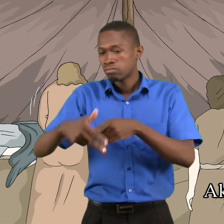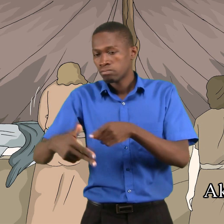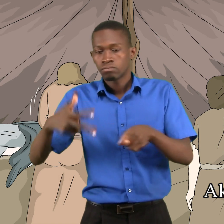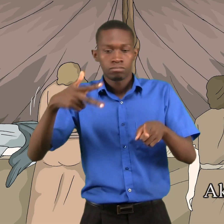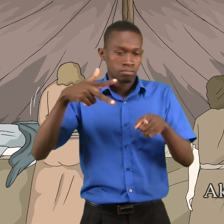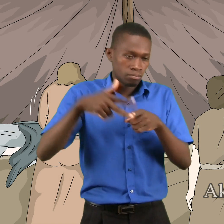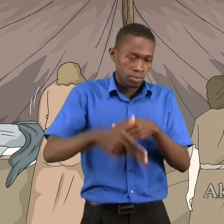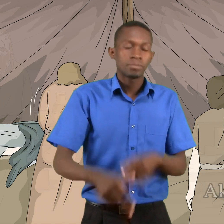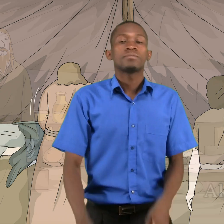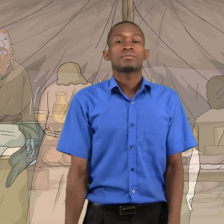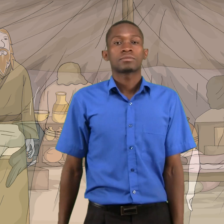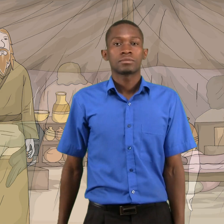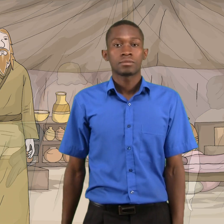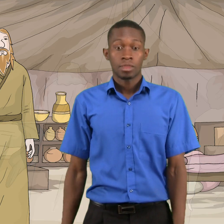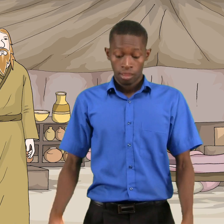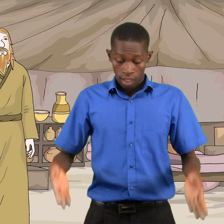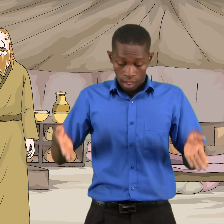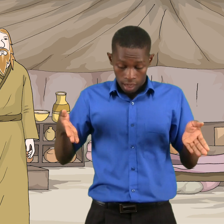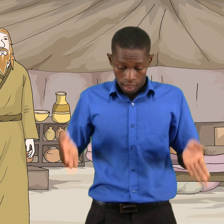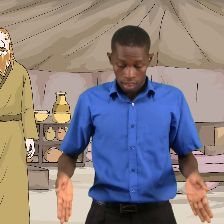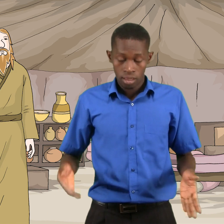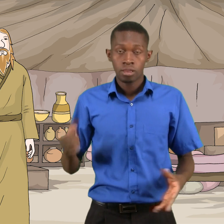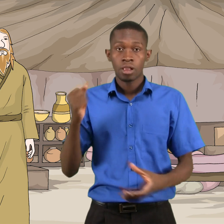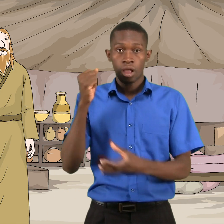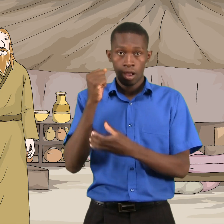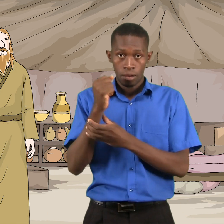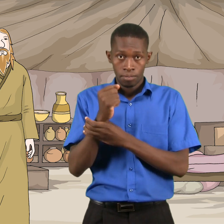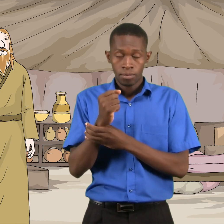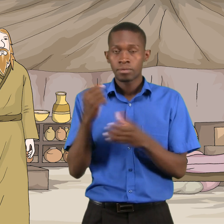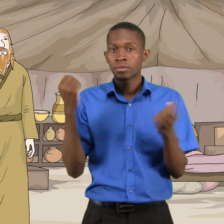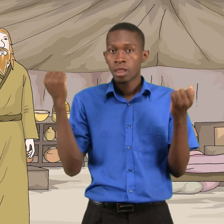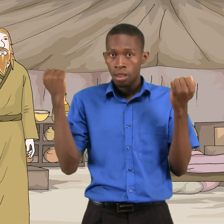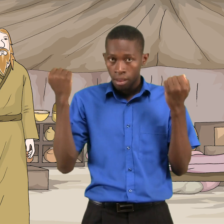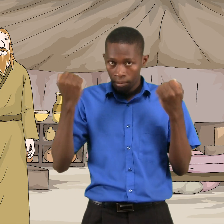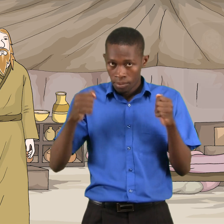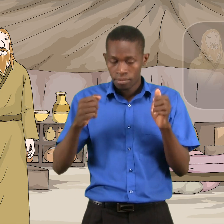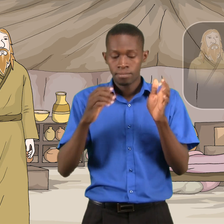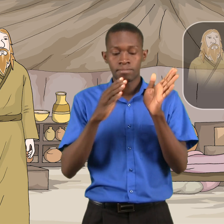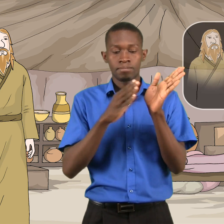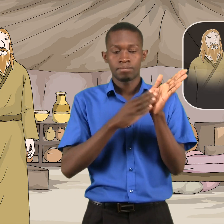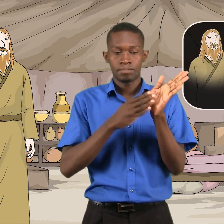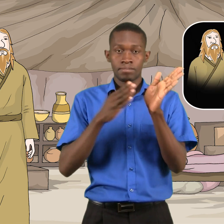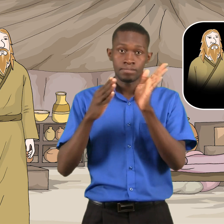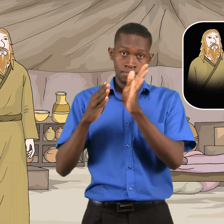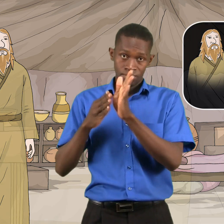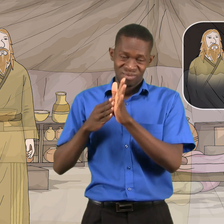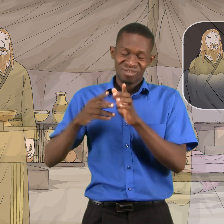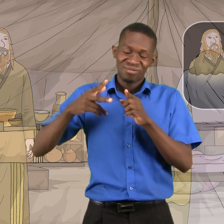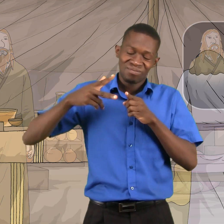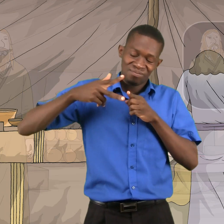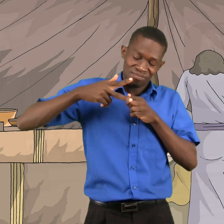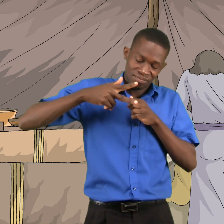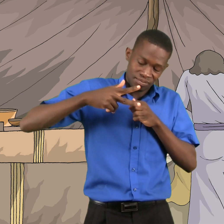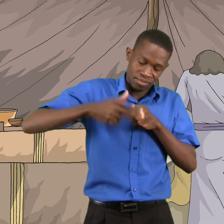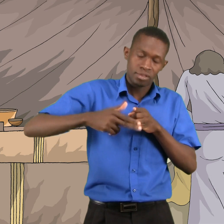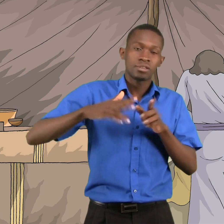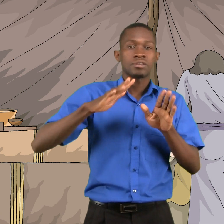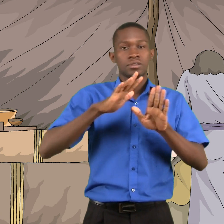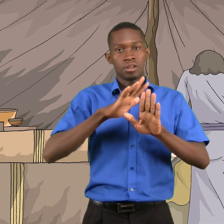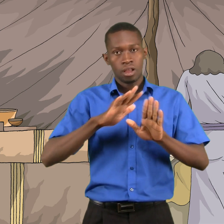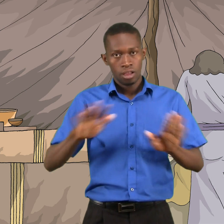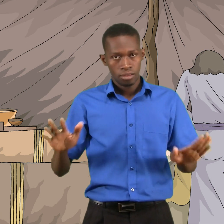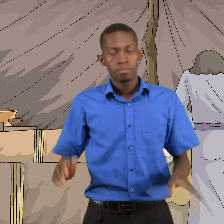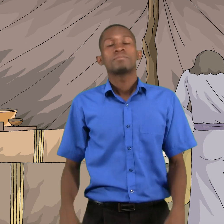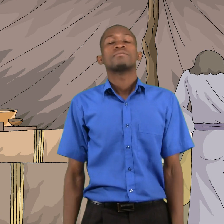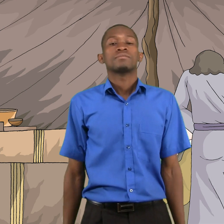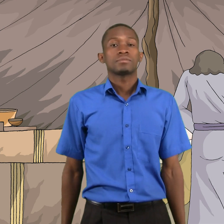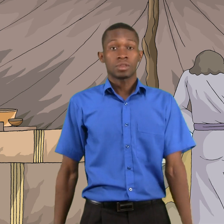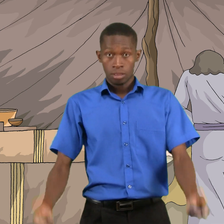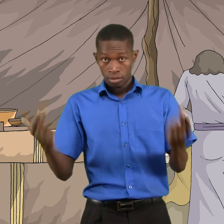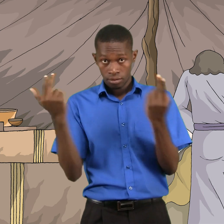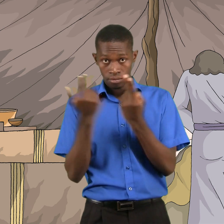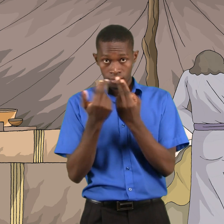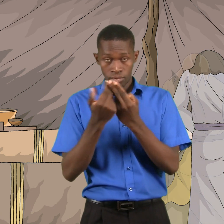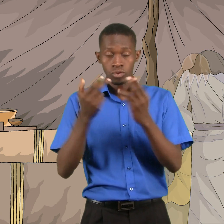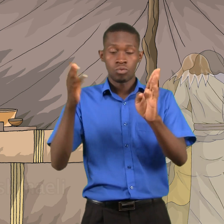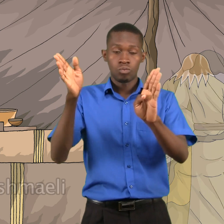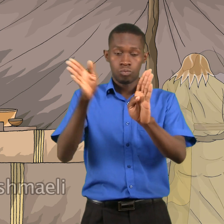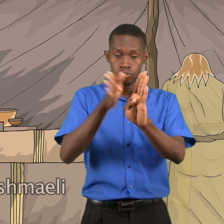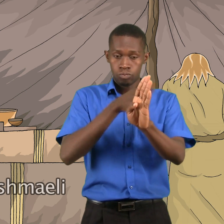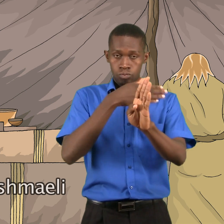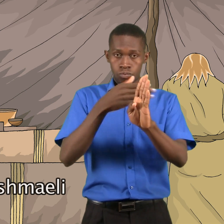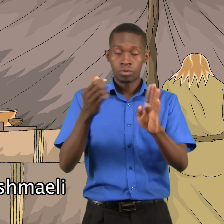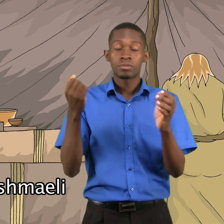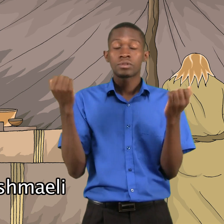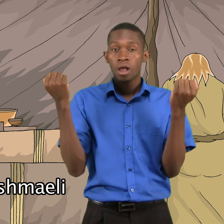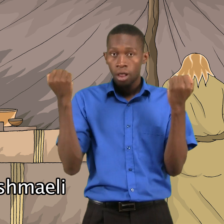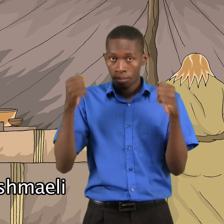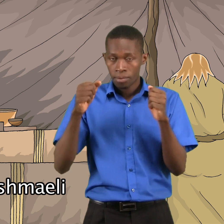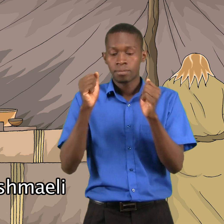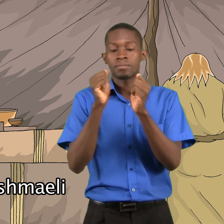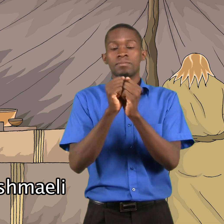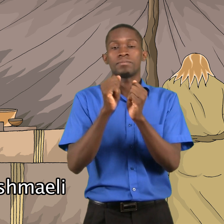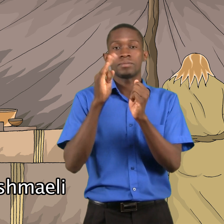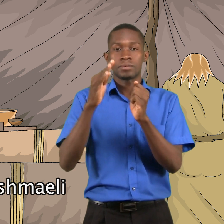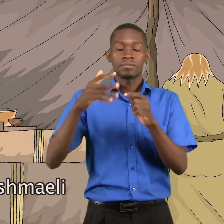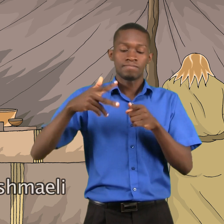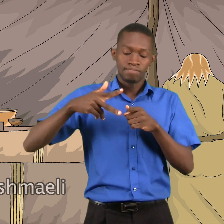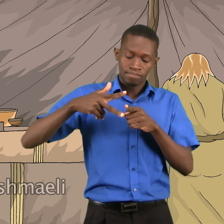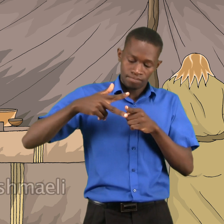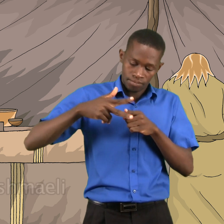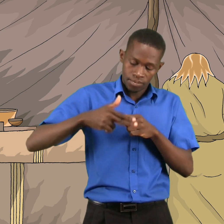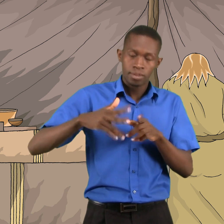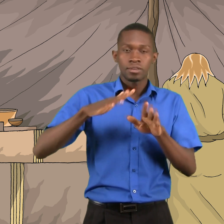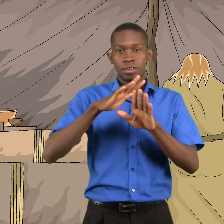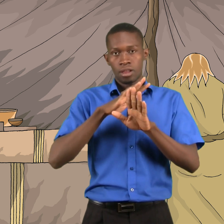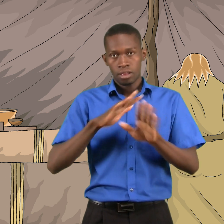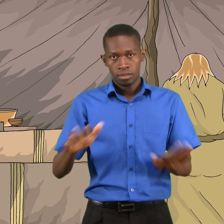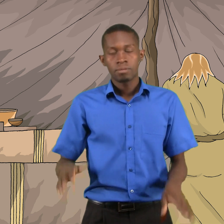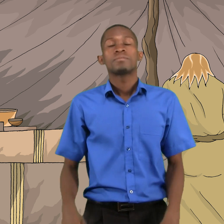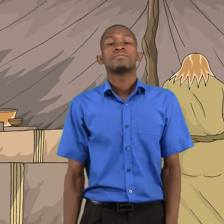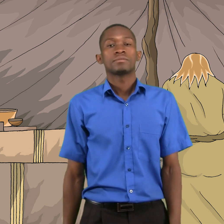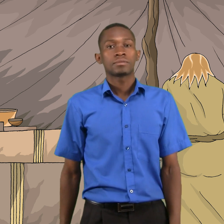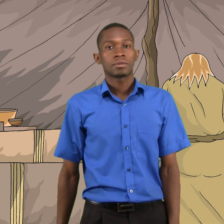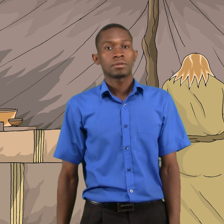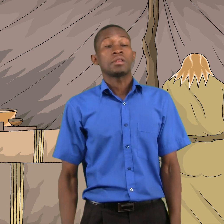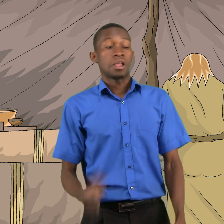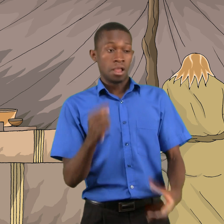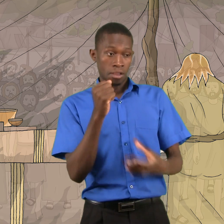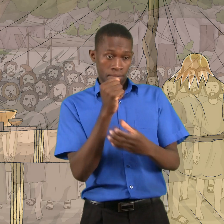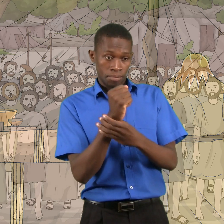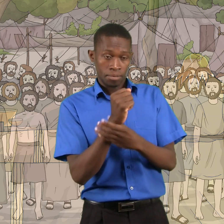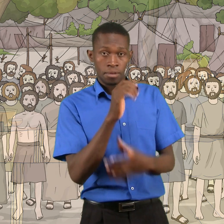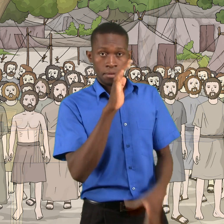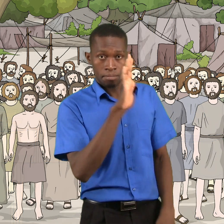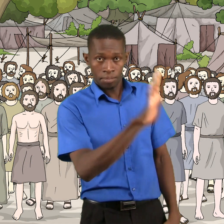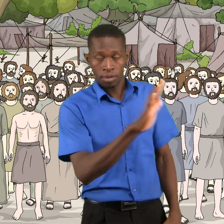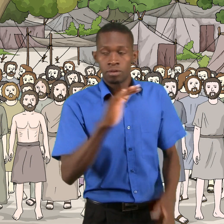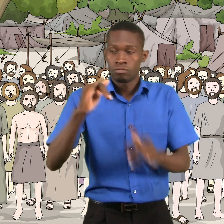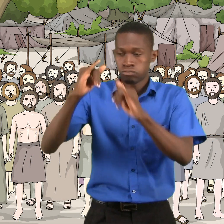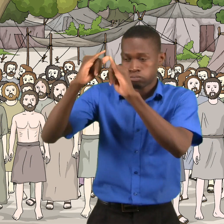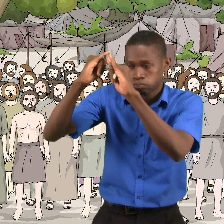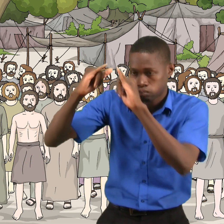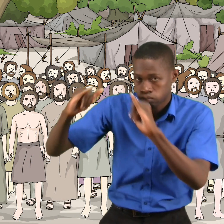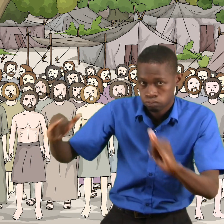So Abraham was ninety-nine years old when he was circumcised, and his son Ishmael was thirteen; Abraham and his son Ishmael were circumcised on the same day.